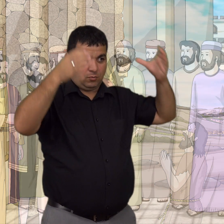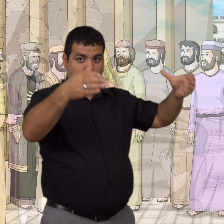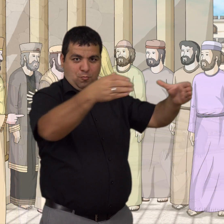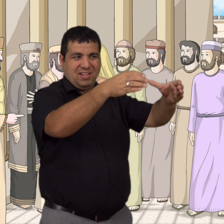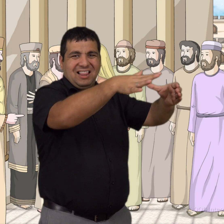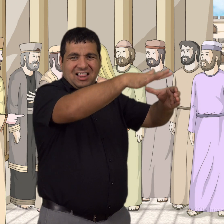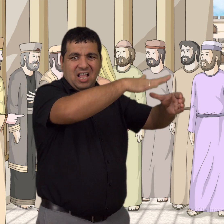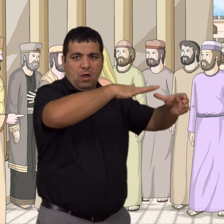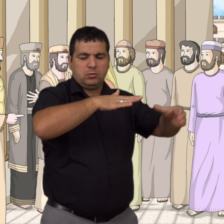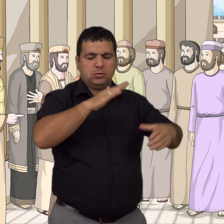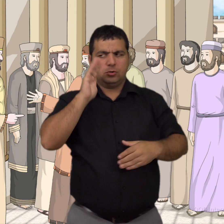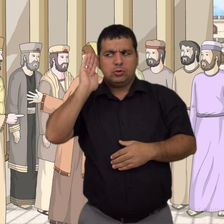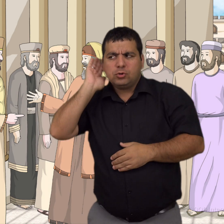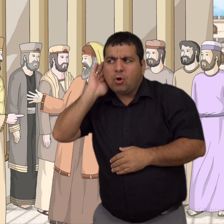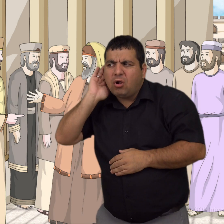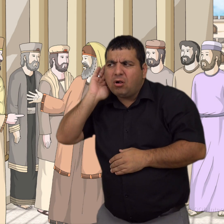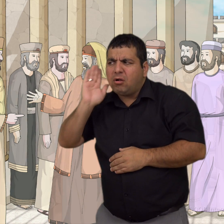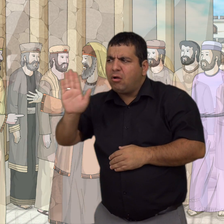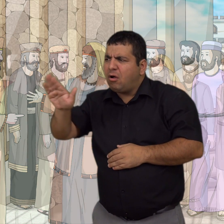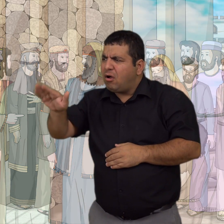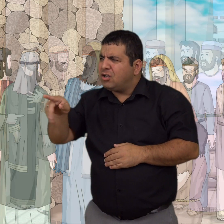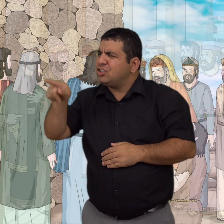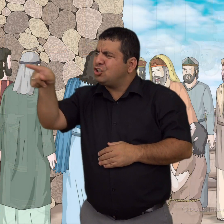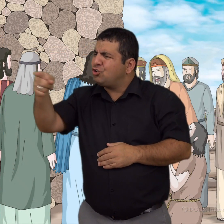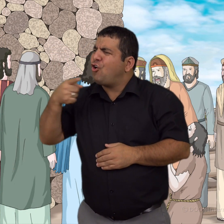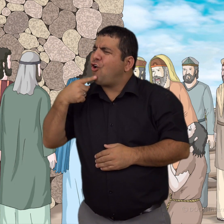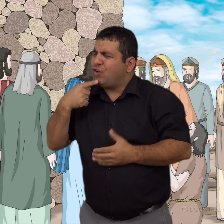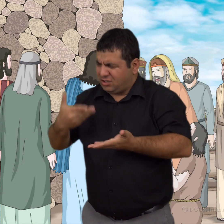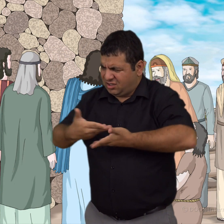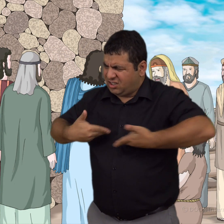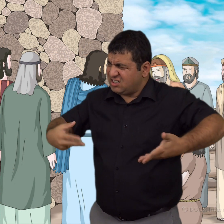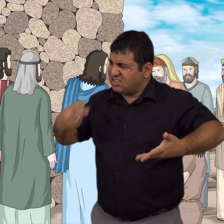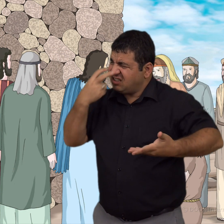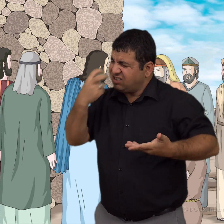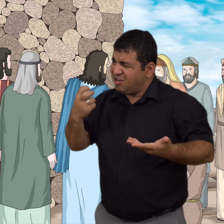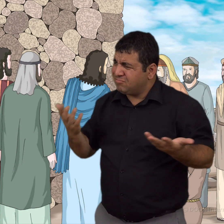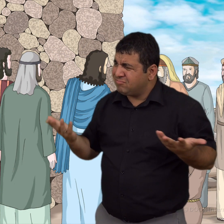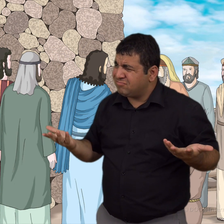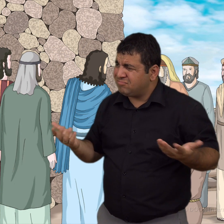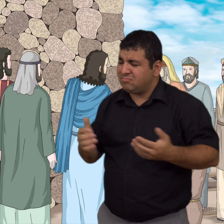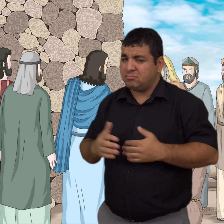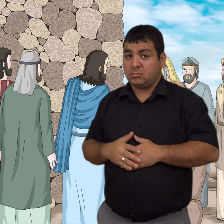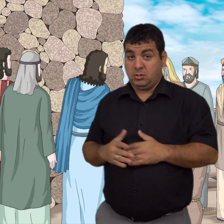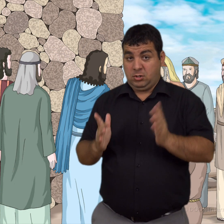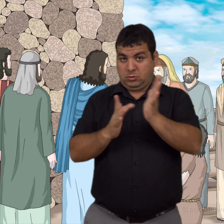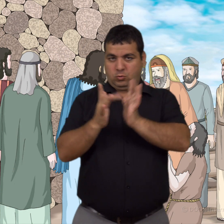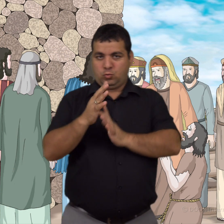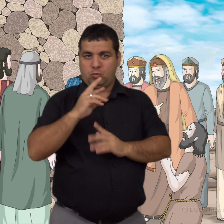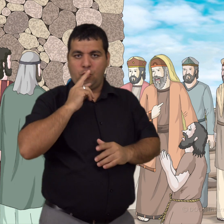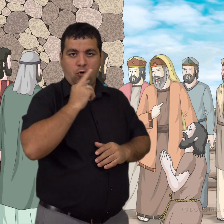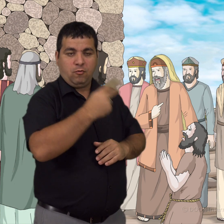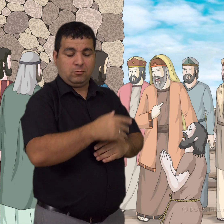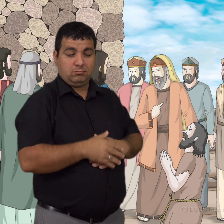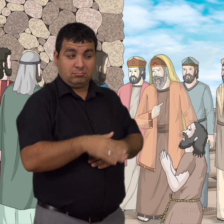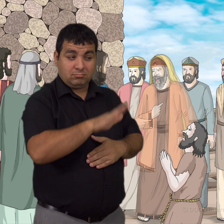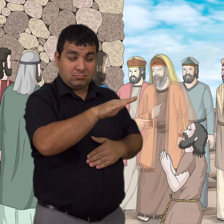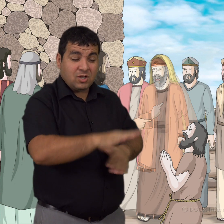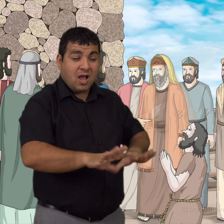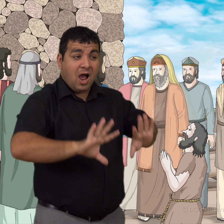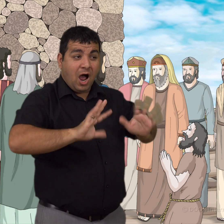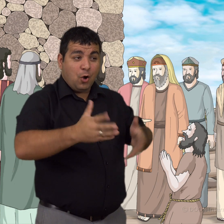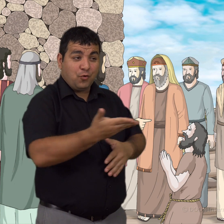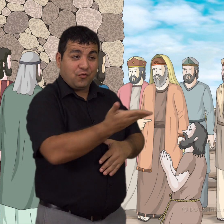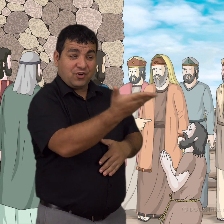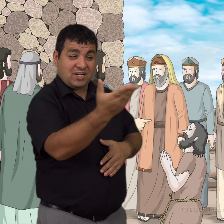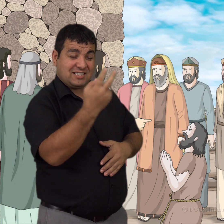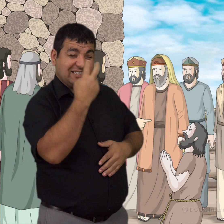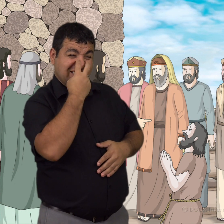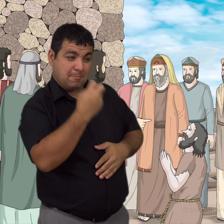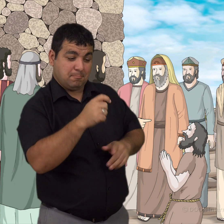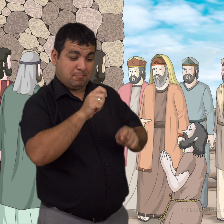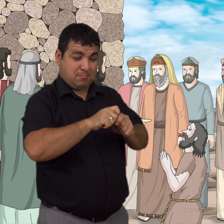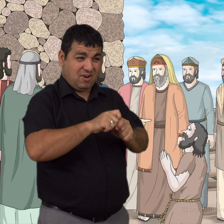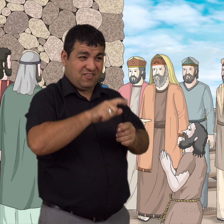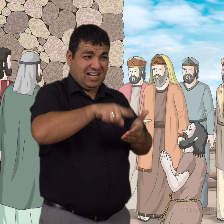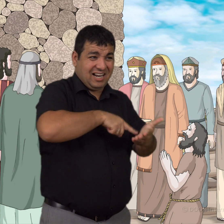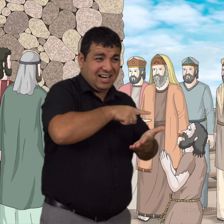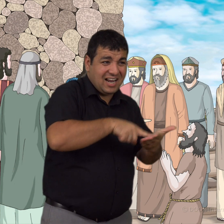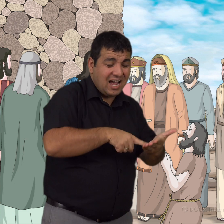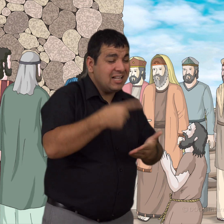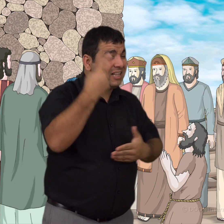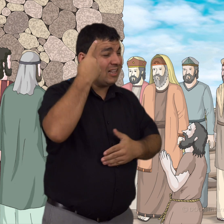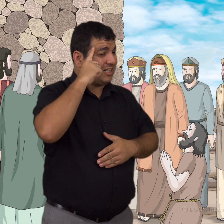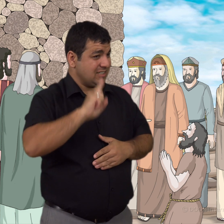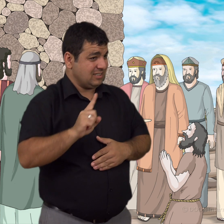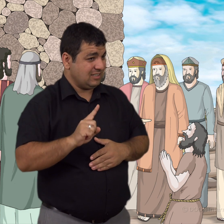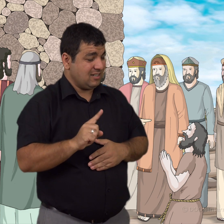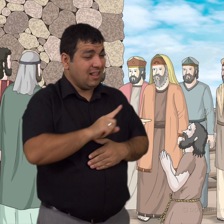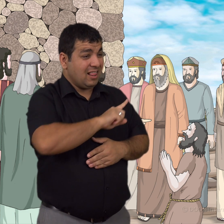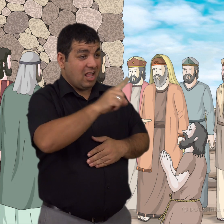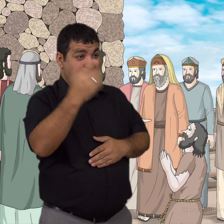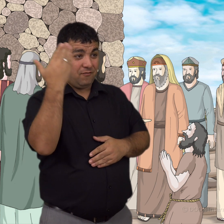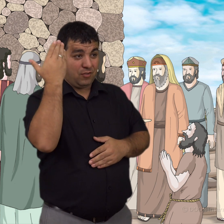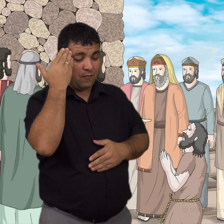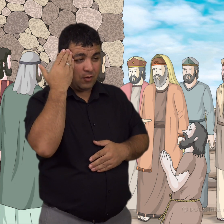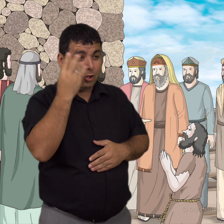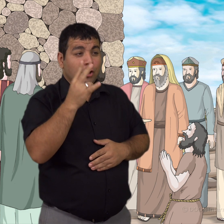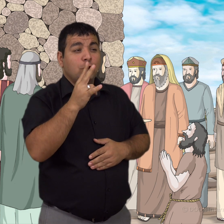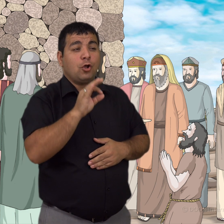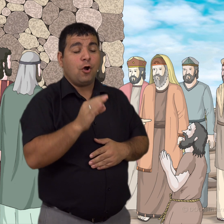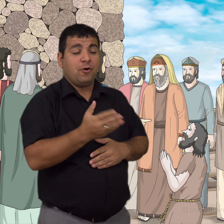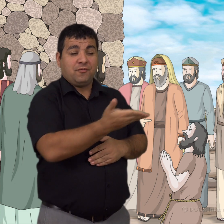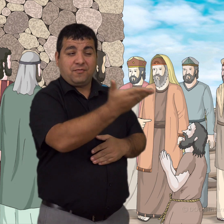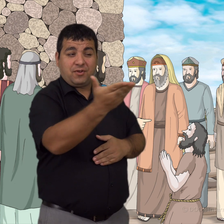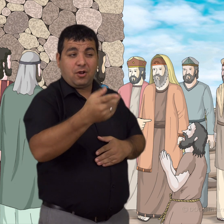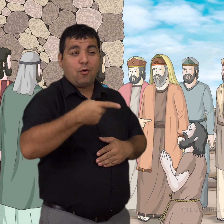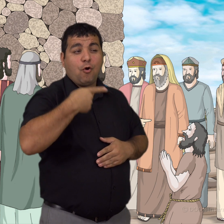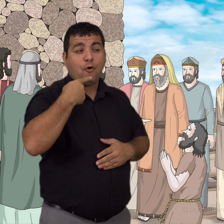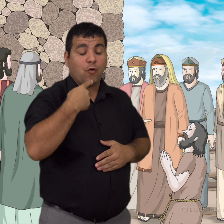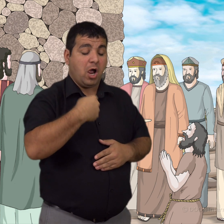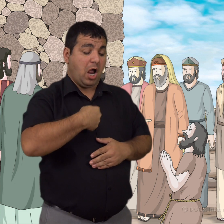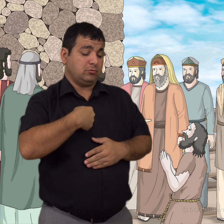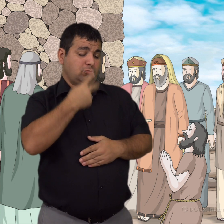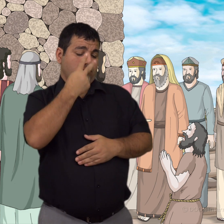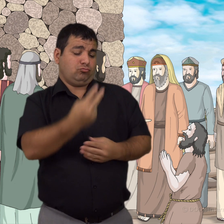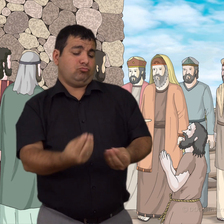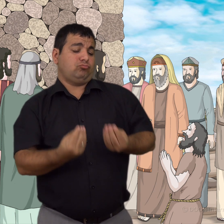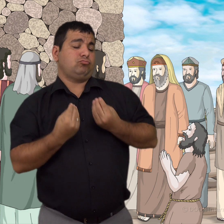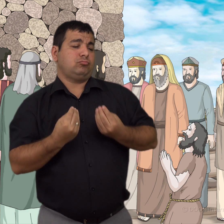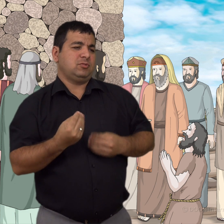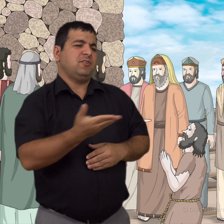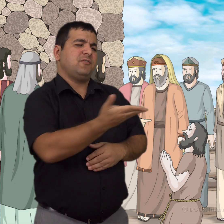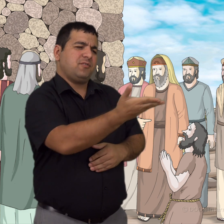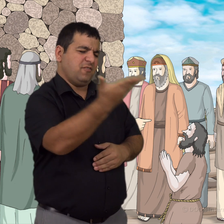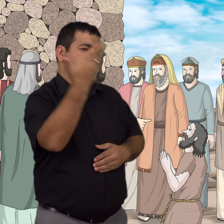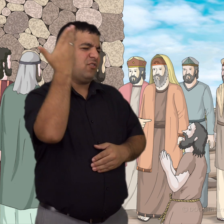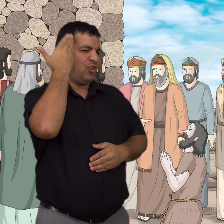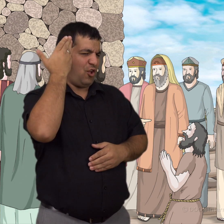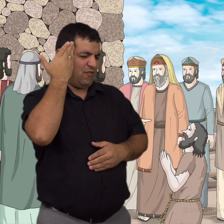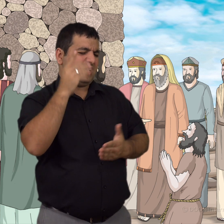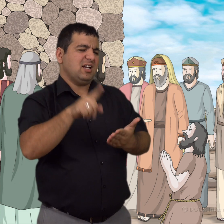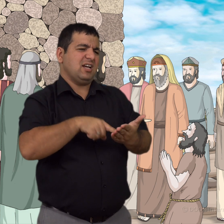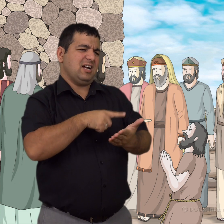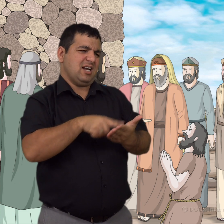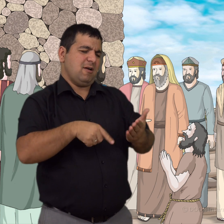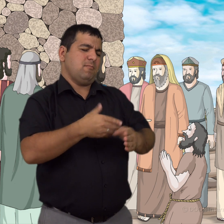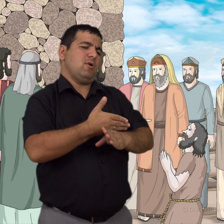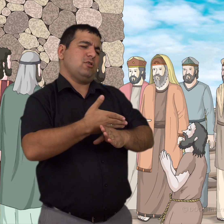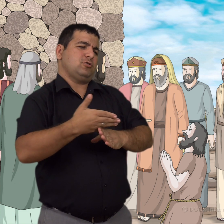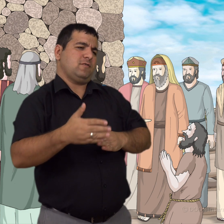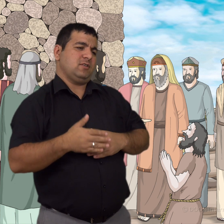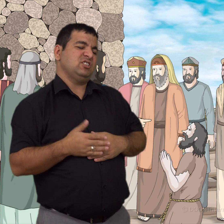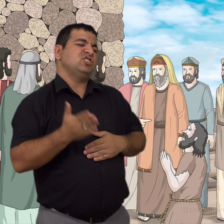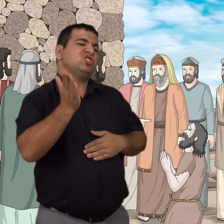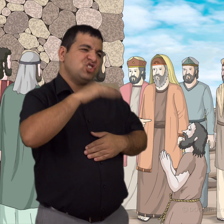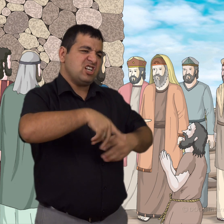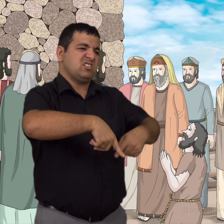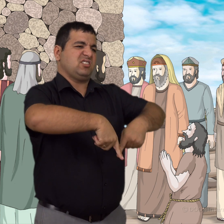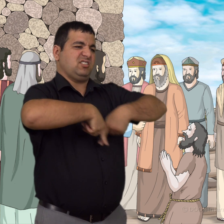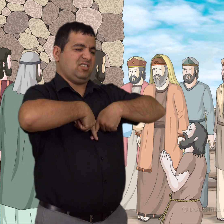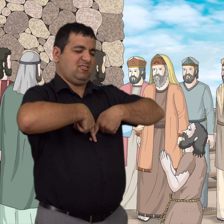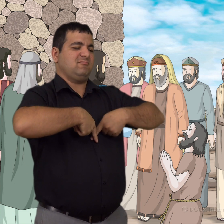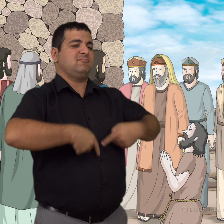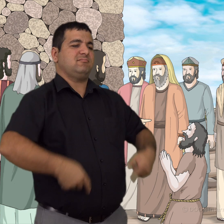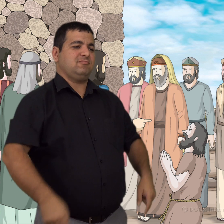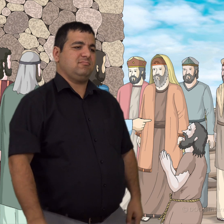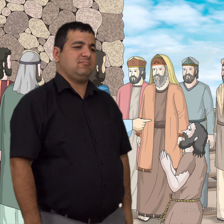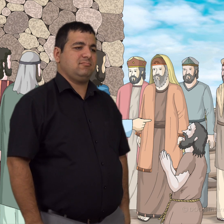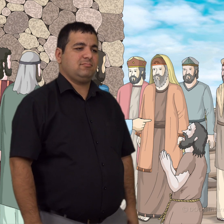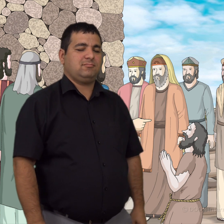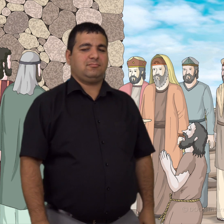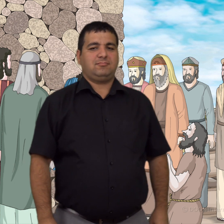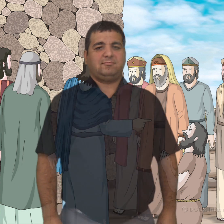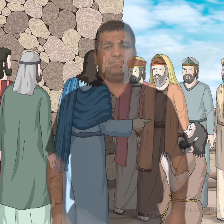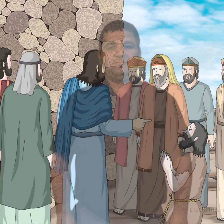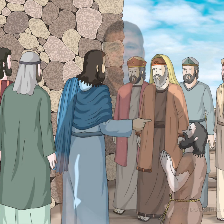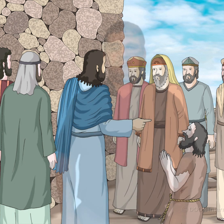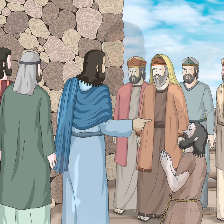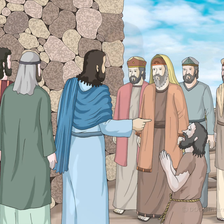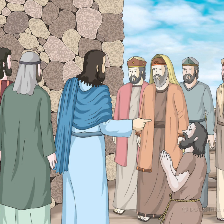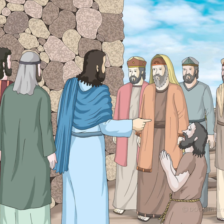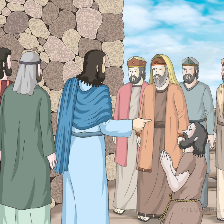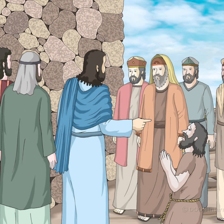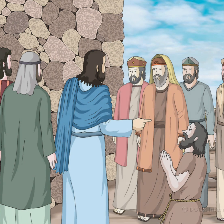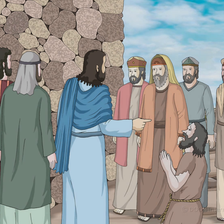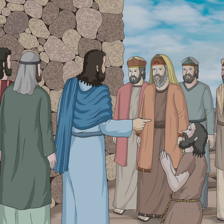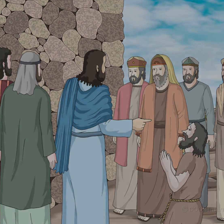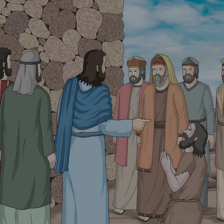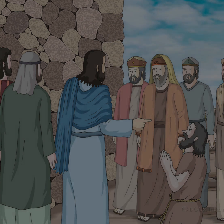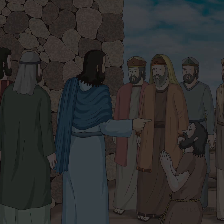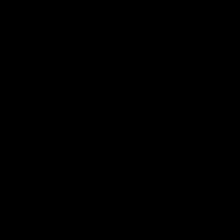Some of the Pharisees who were with Him heard this, and they asked Him, “Are we blind too?” “If you were blind,” Jesus replied, “you would not be guilty of sin. But since you claim you can see, your guilt remains.”